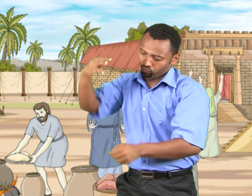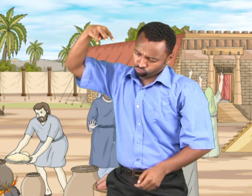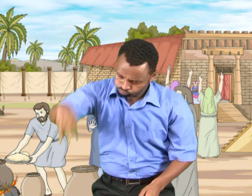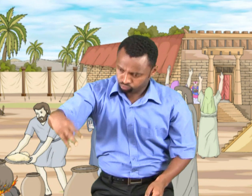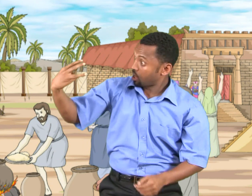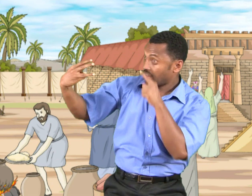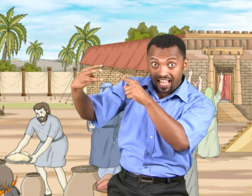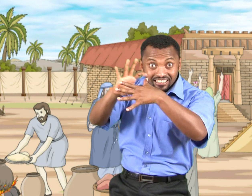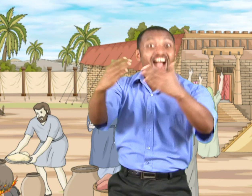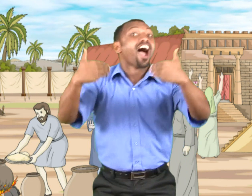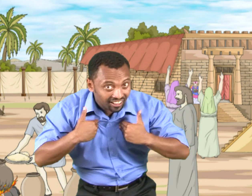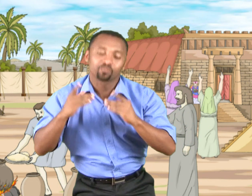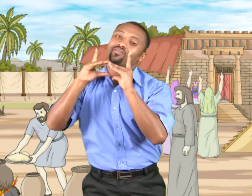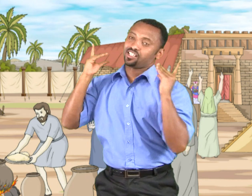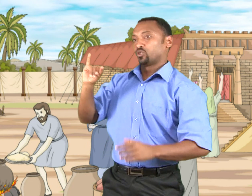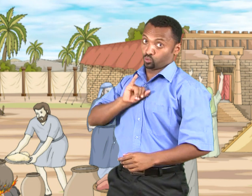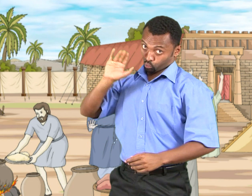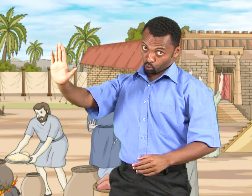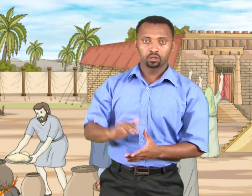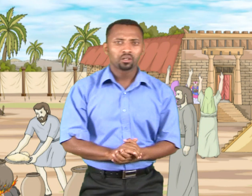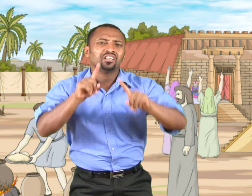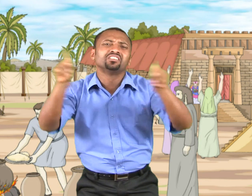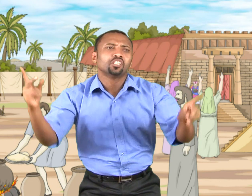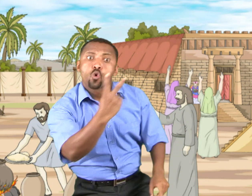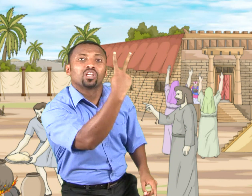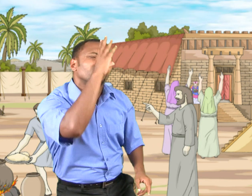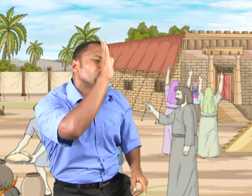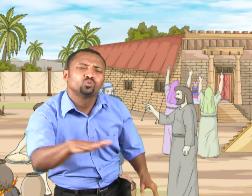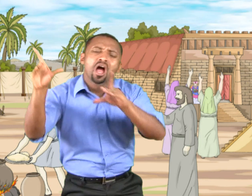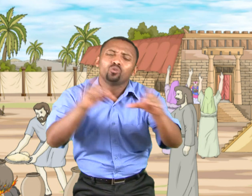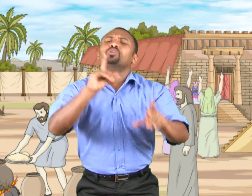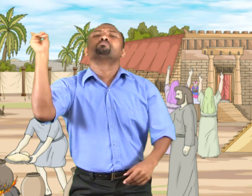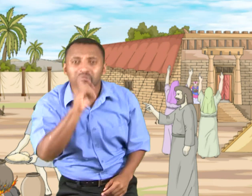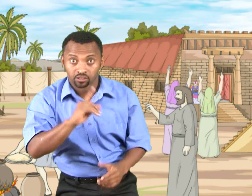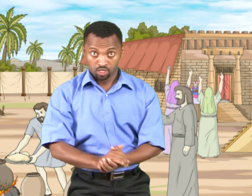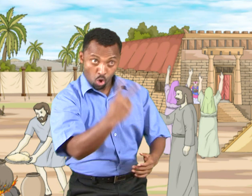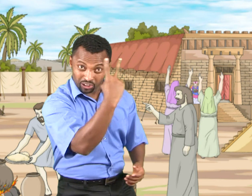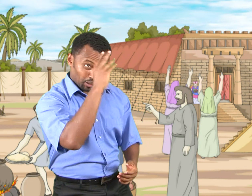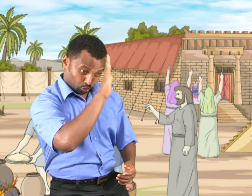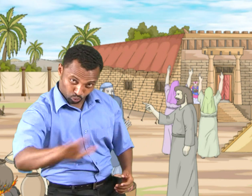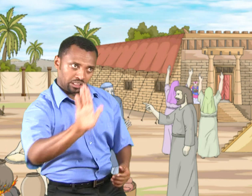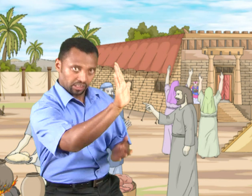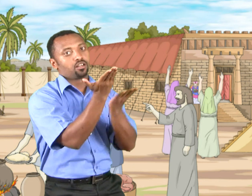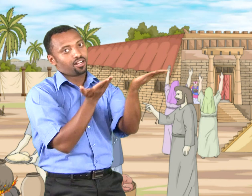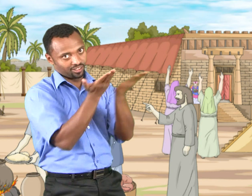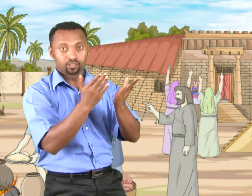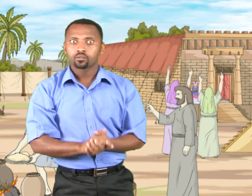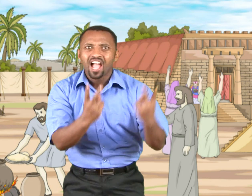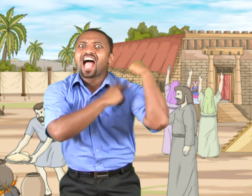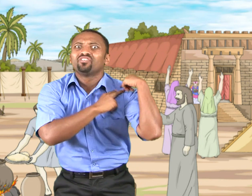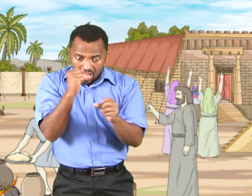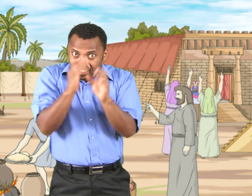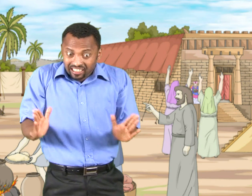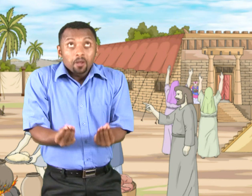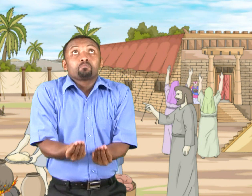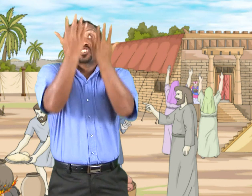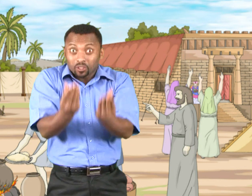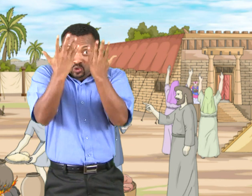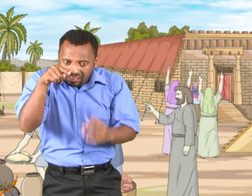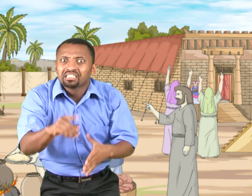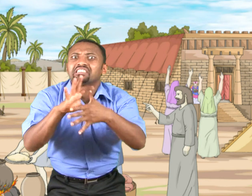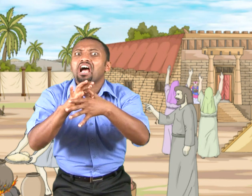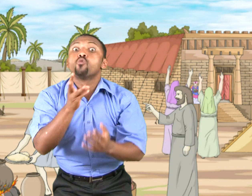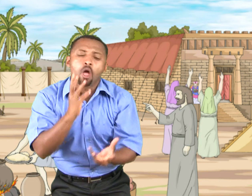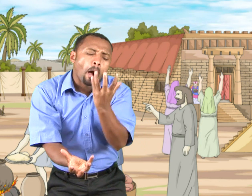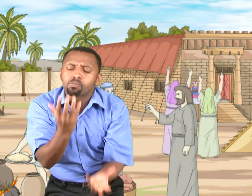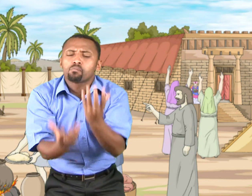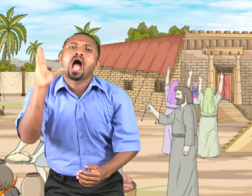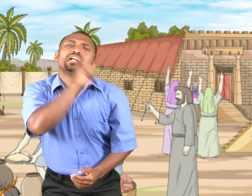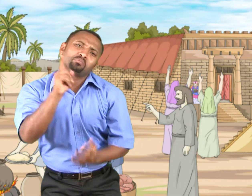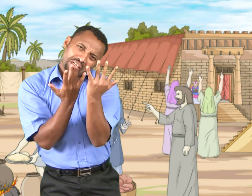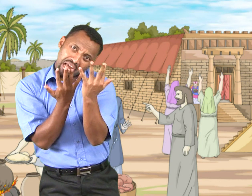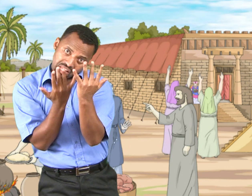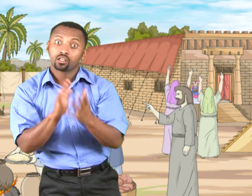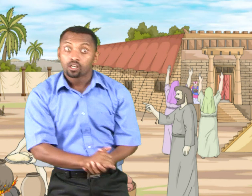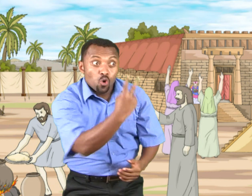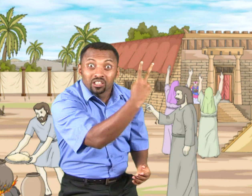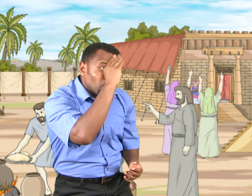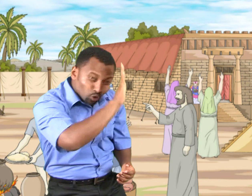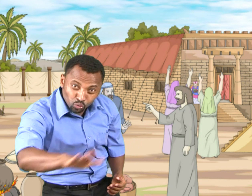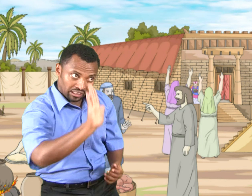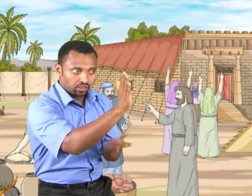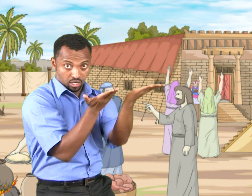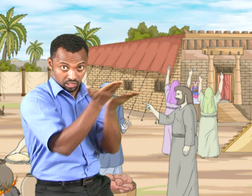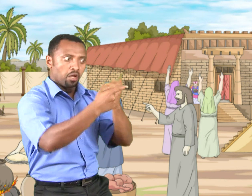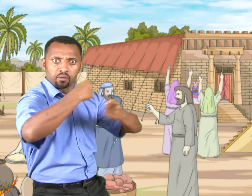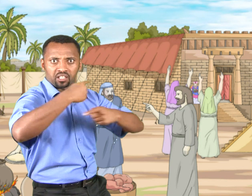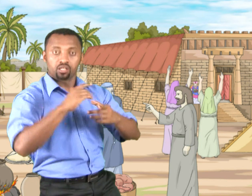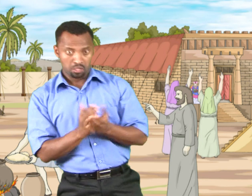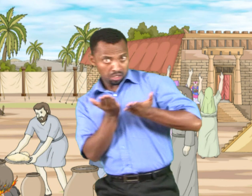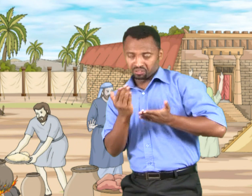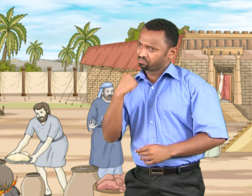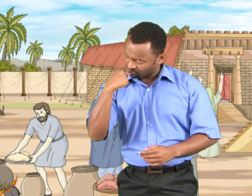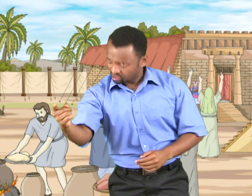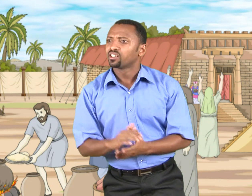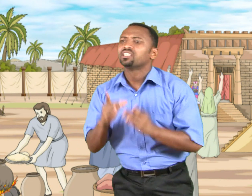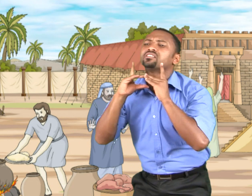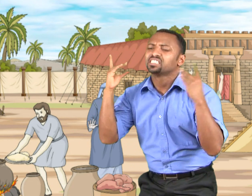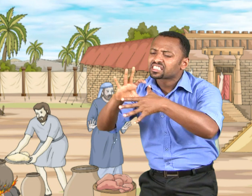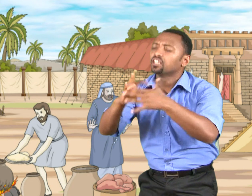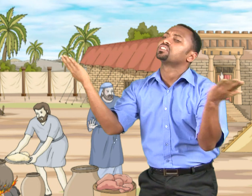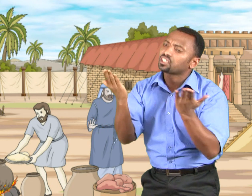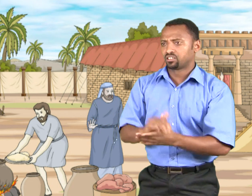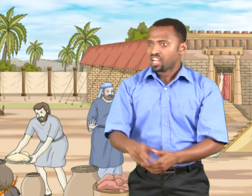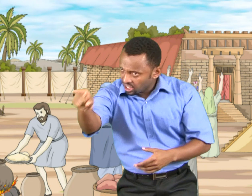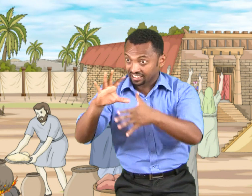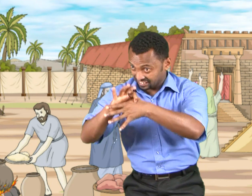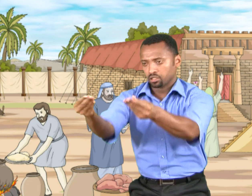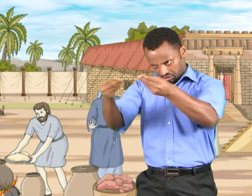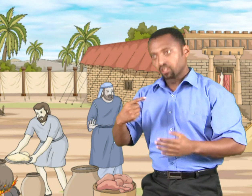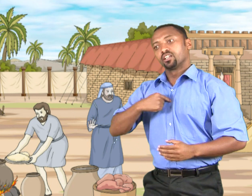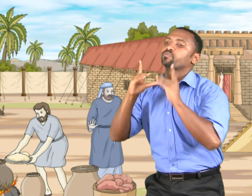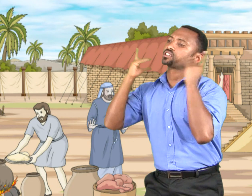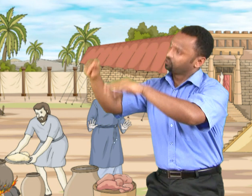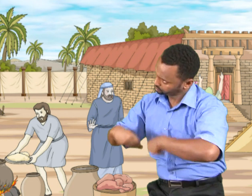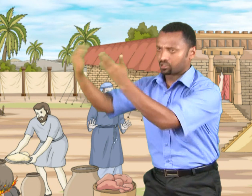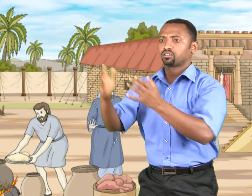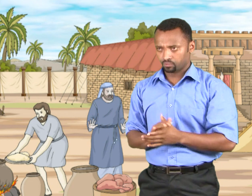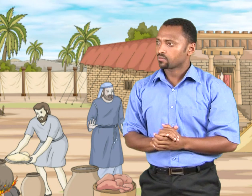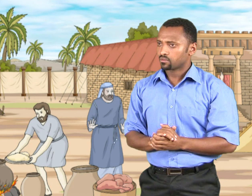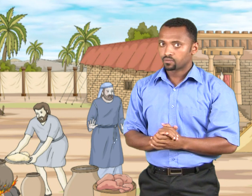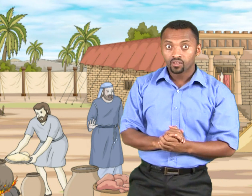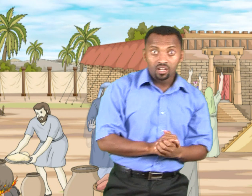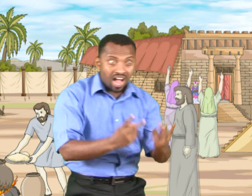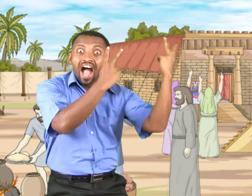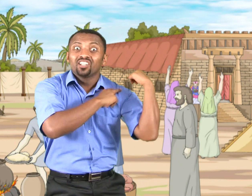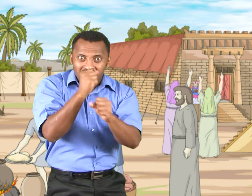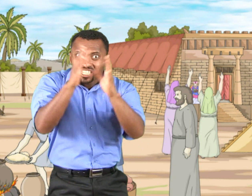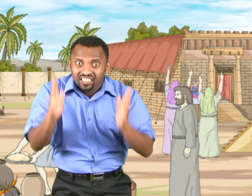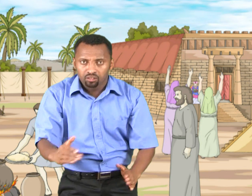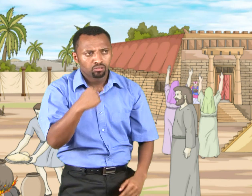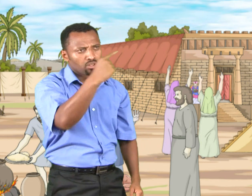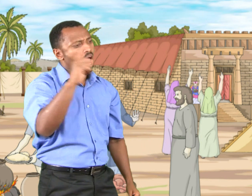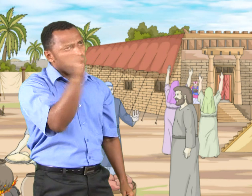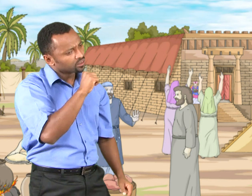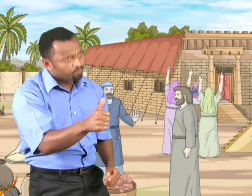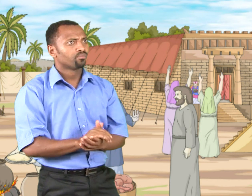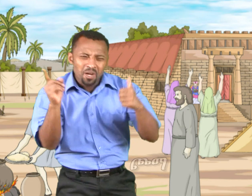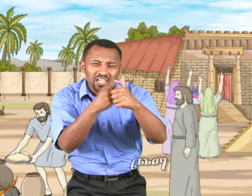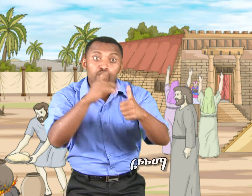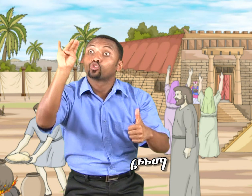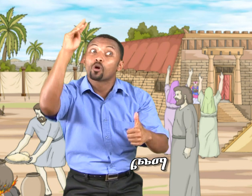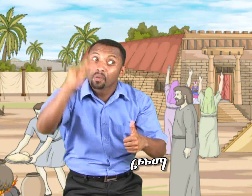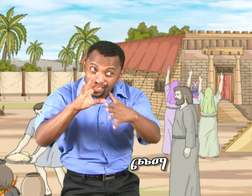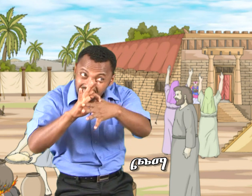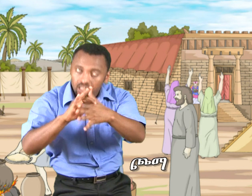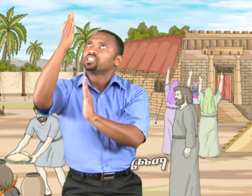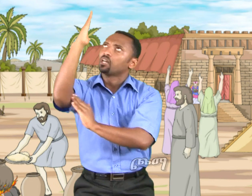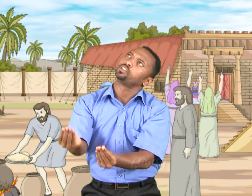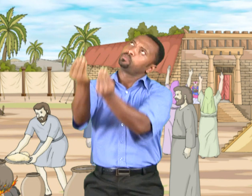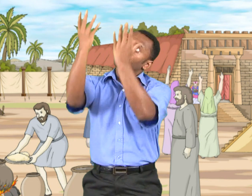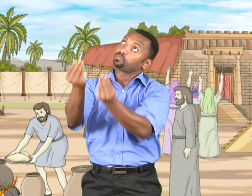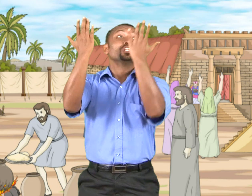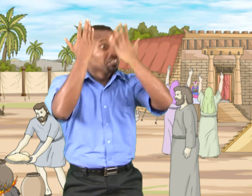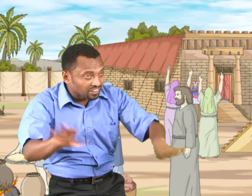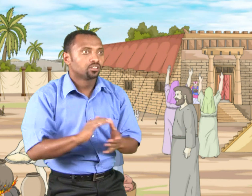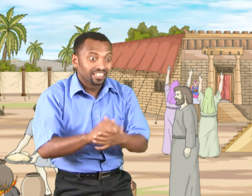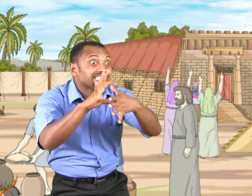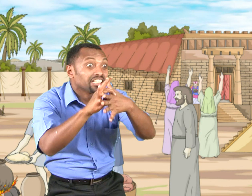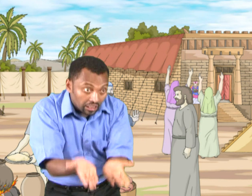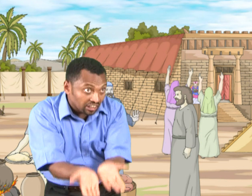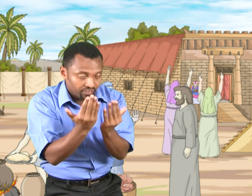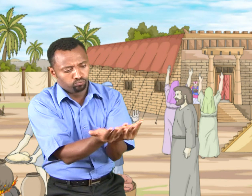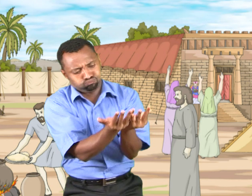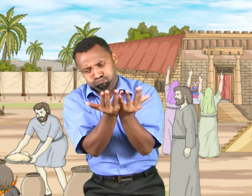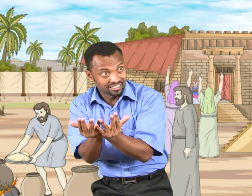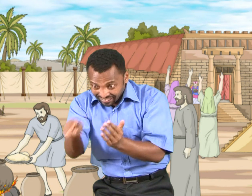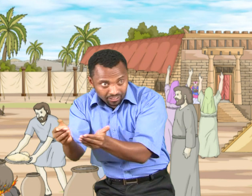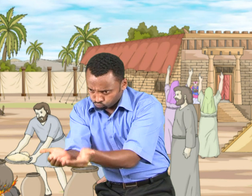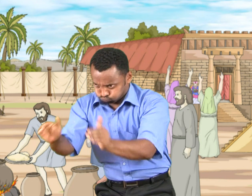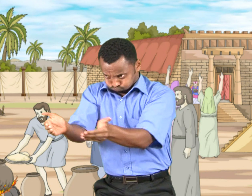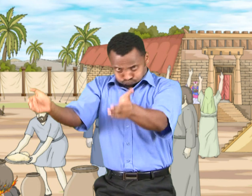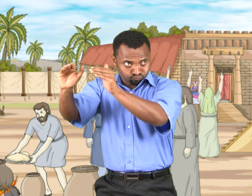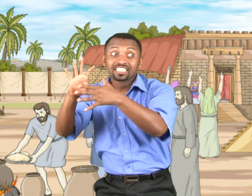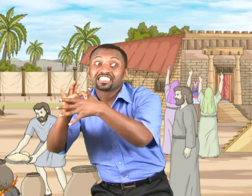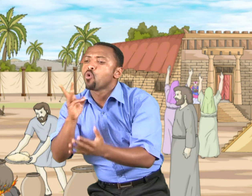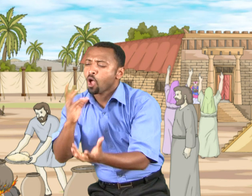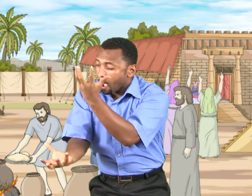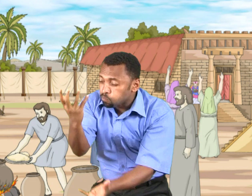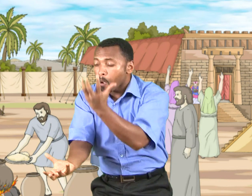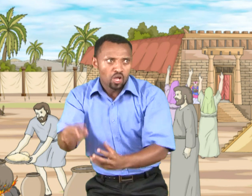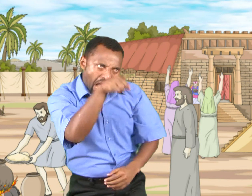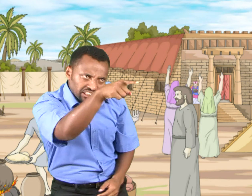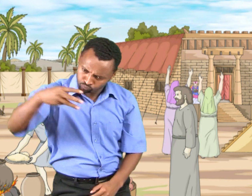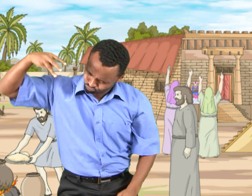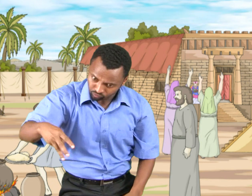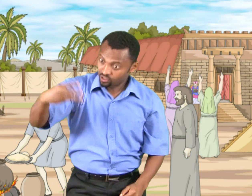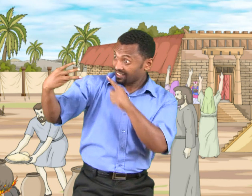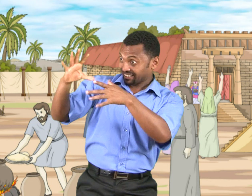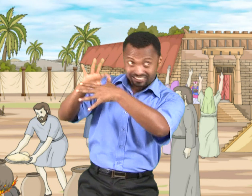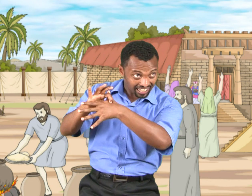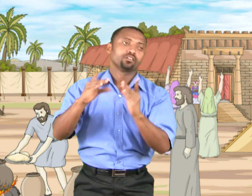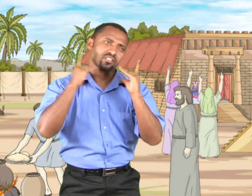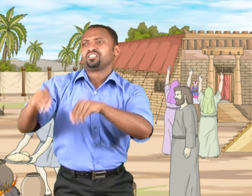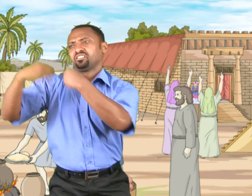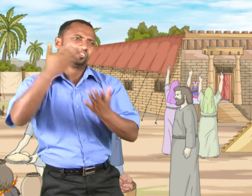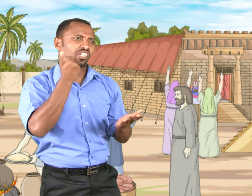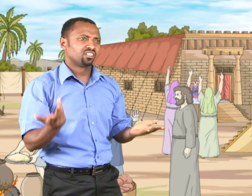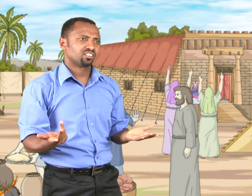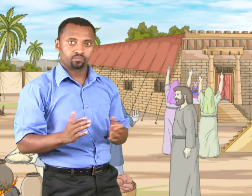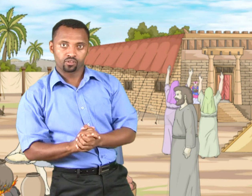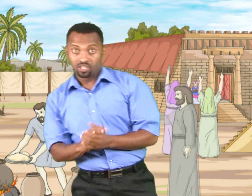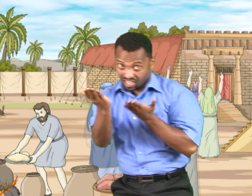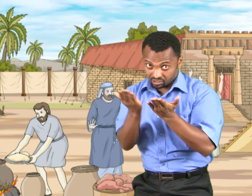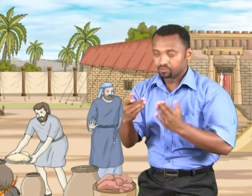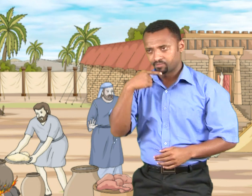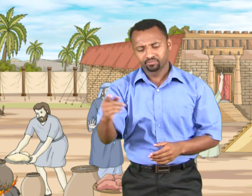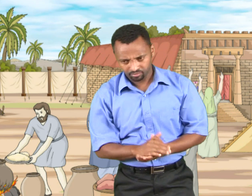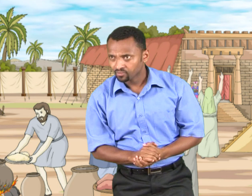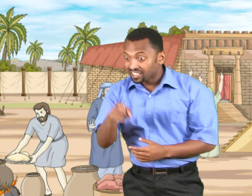And the priest would claim for himself whatever the meat fork brought up. This is how they treated all the Israelites who came to Shiloh. Even before the fat was burned, the servant of the priest would come and say to the man who was sacrificing, “Give the priest some meat to roast, because he will not accept boiled meat from you, but only raw.”